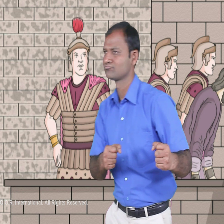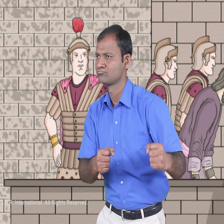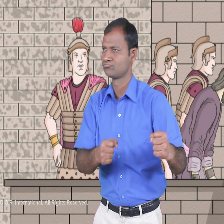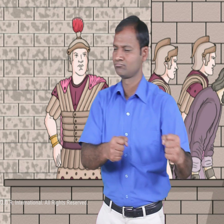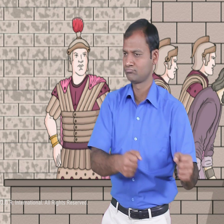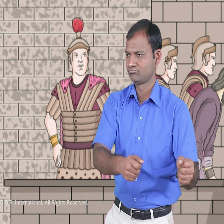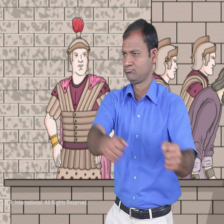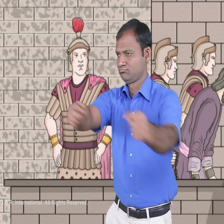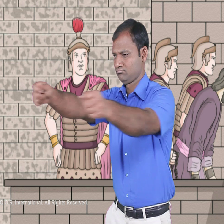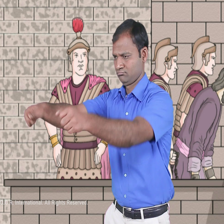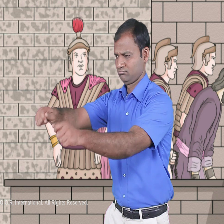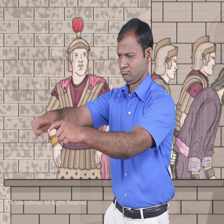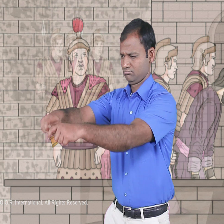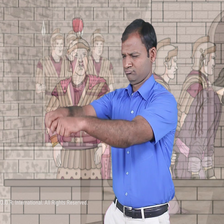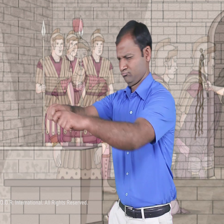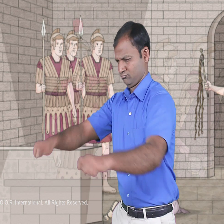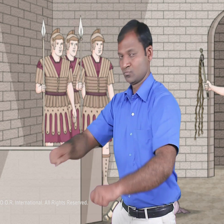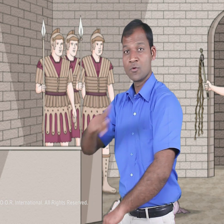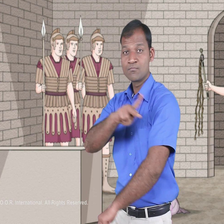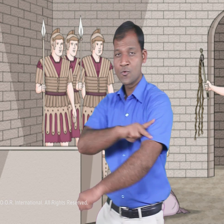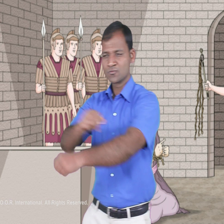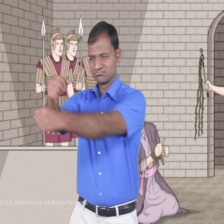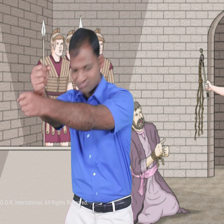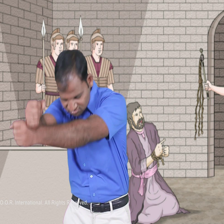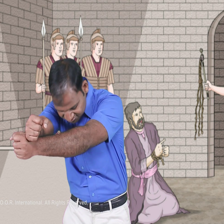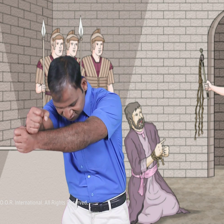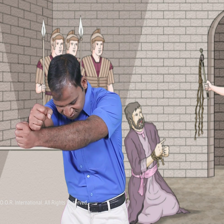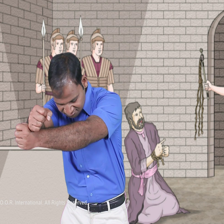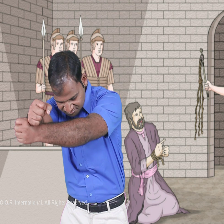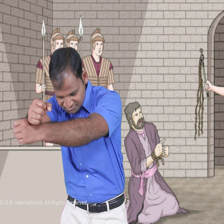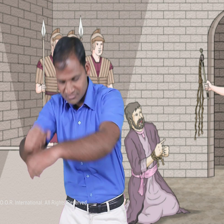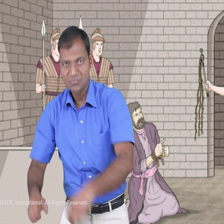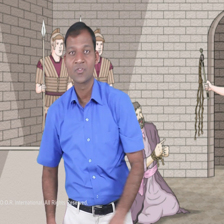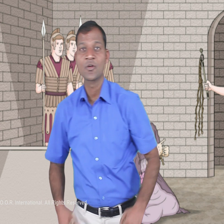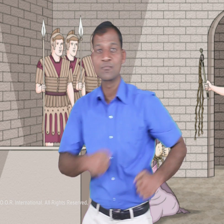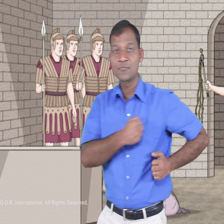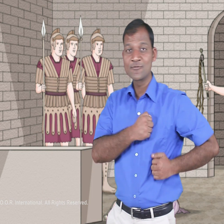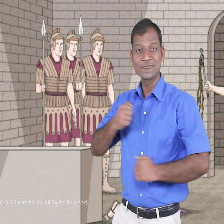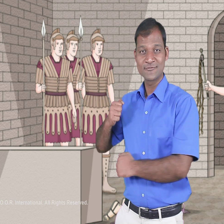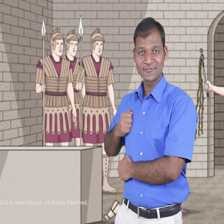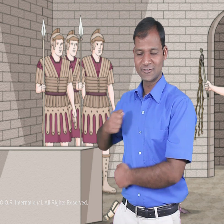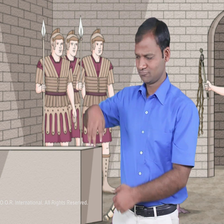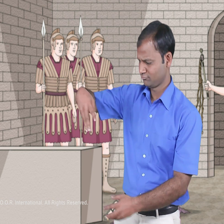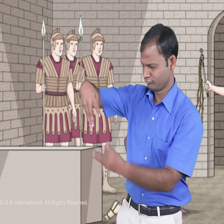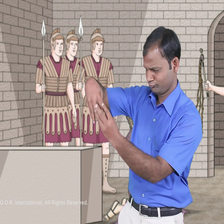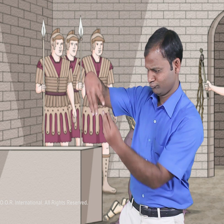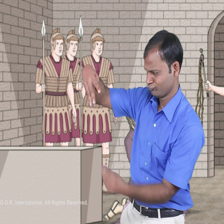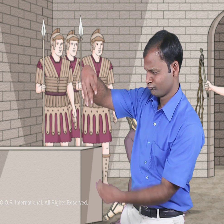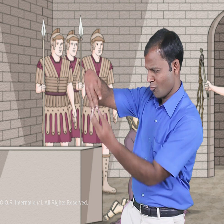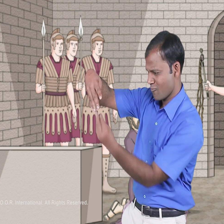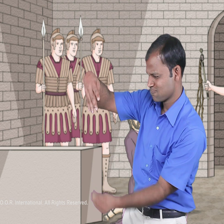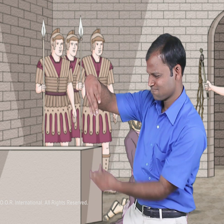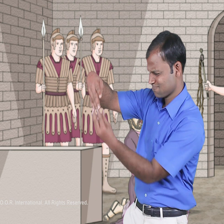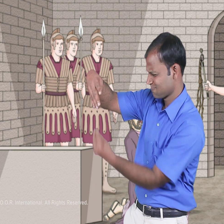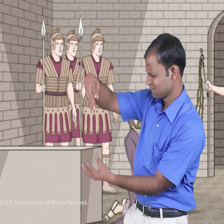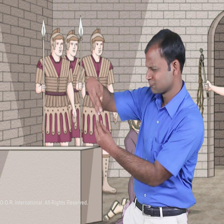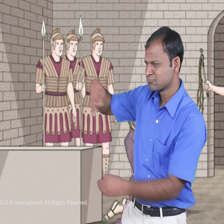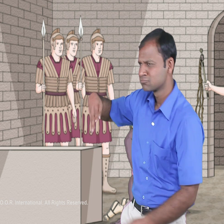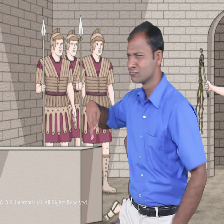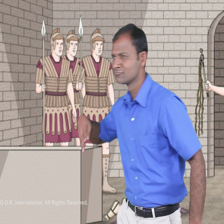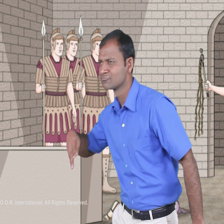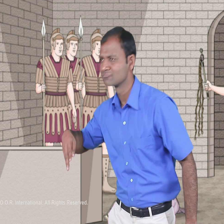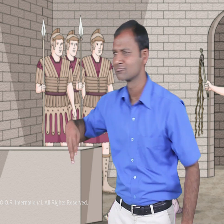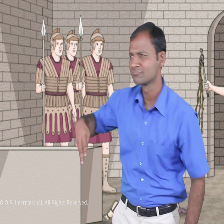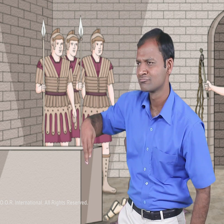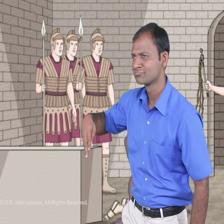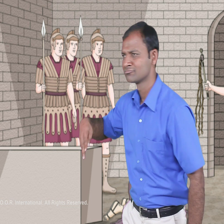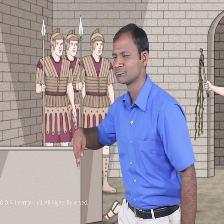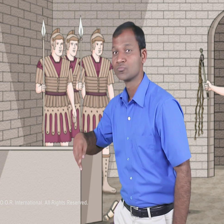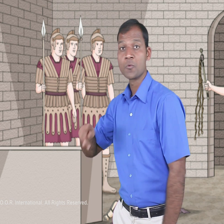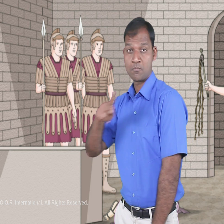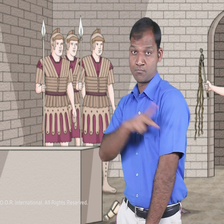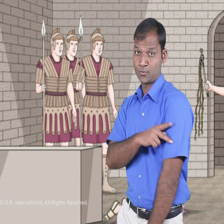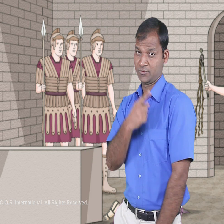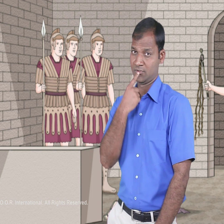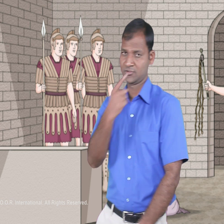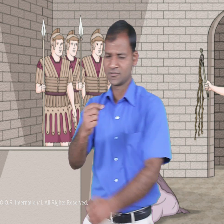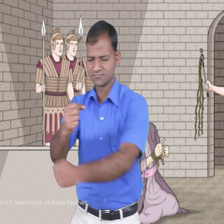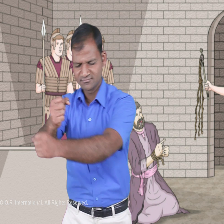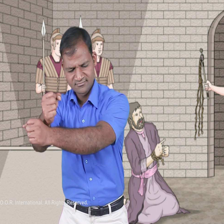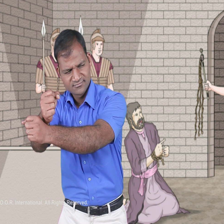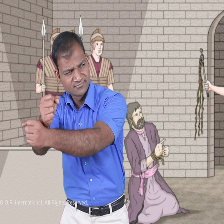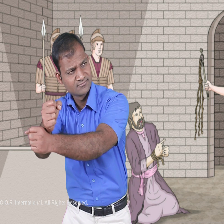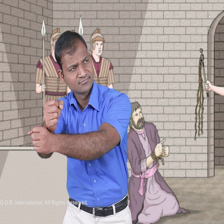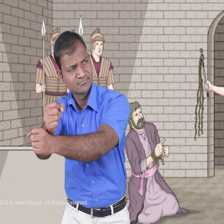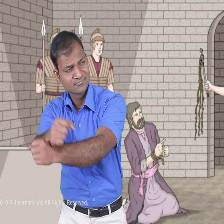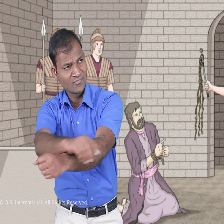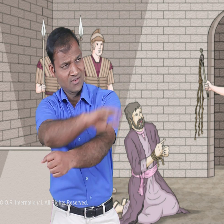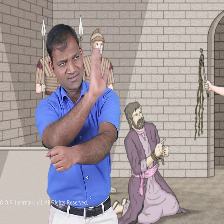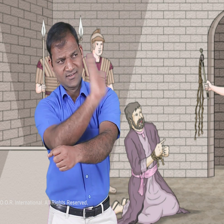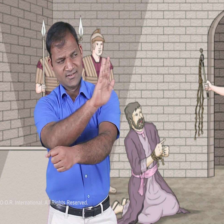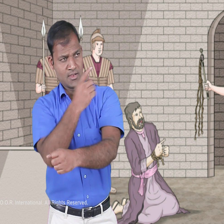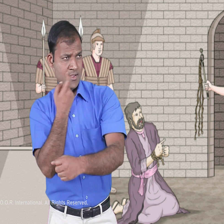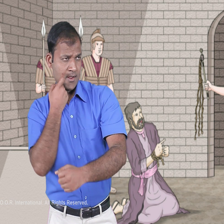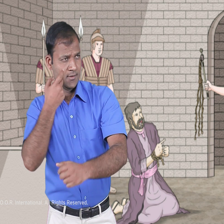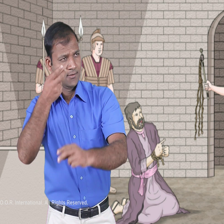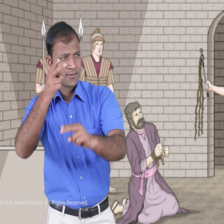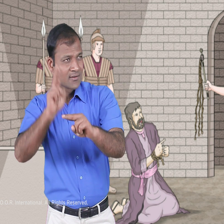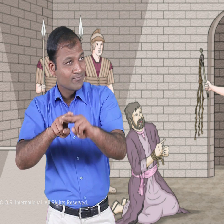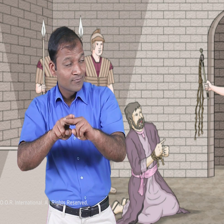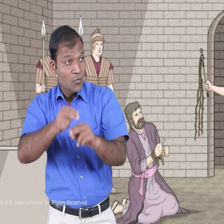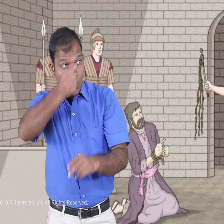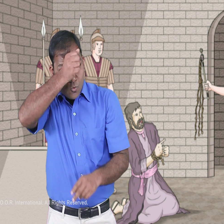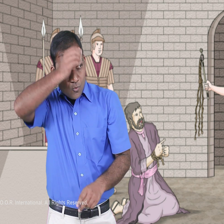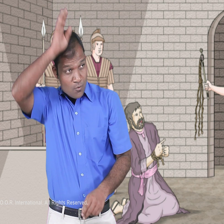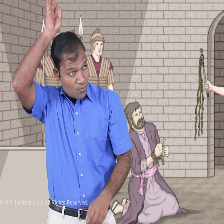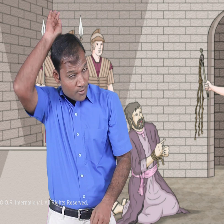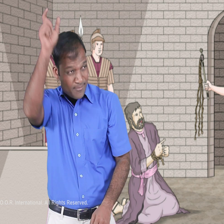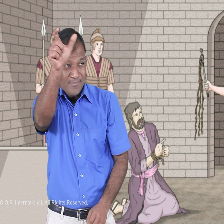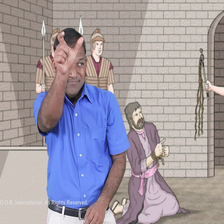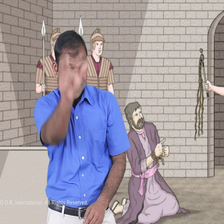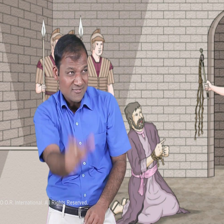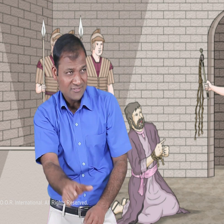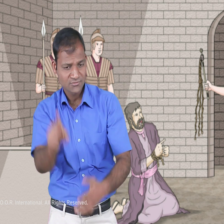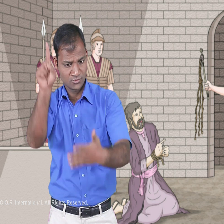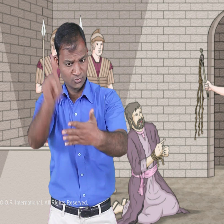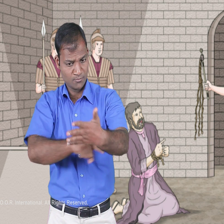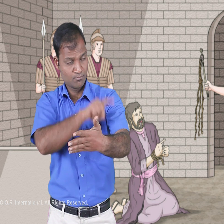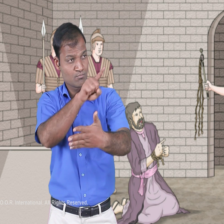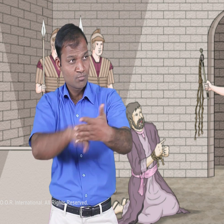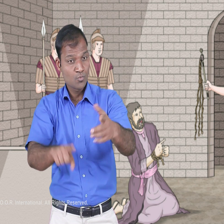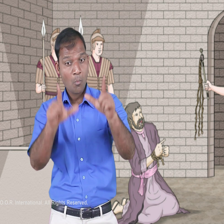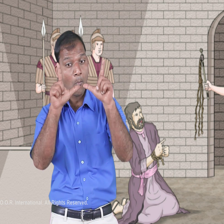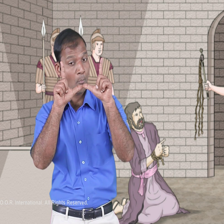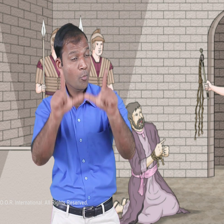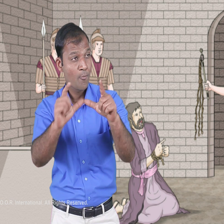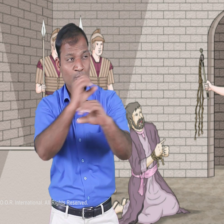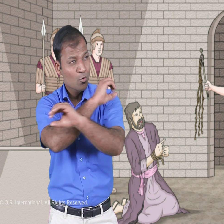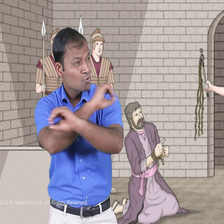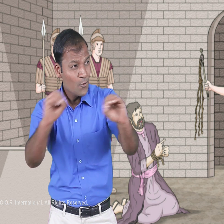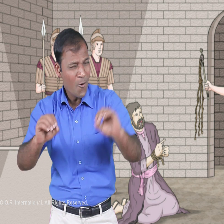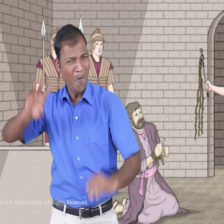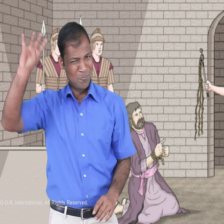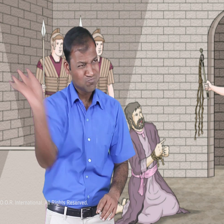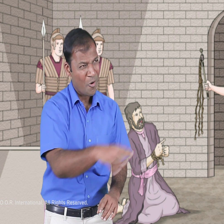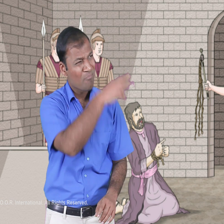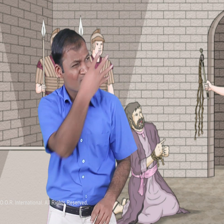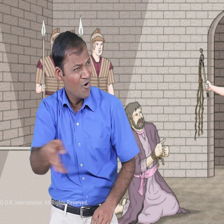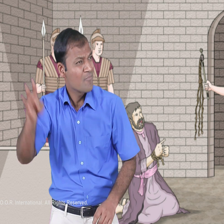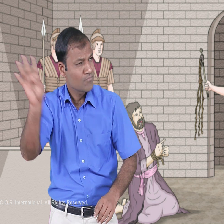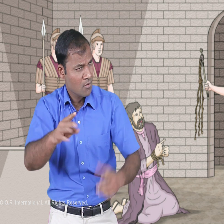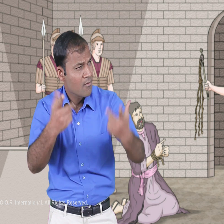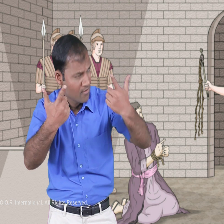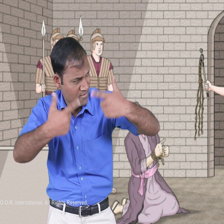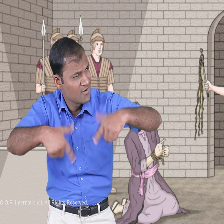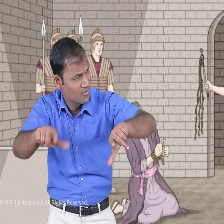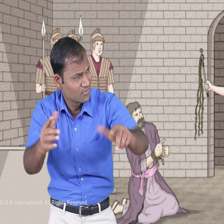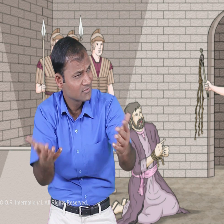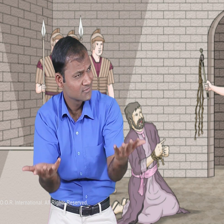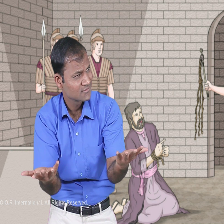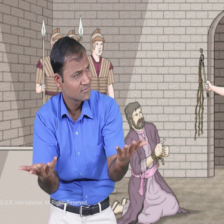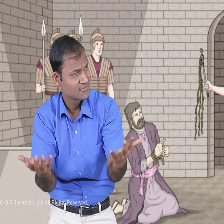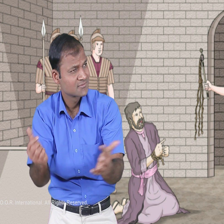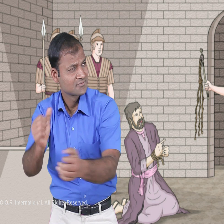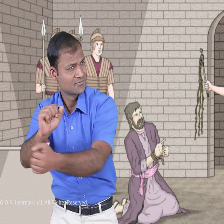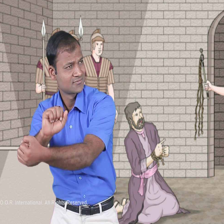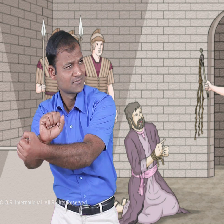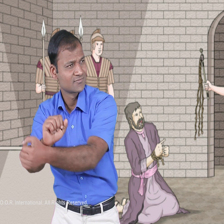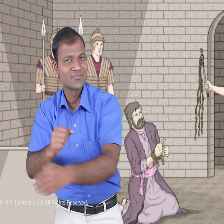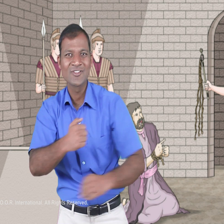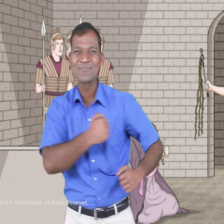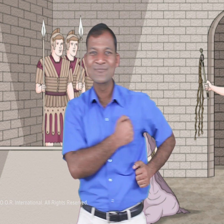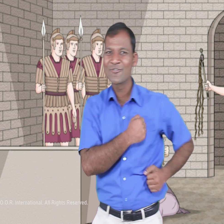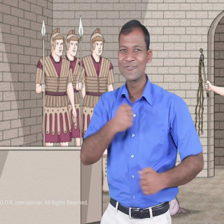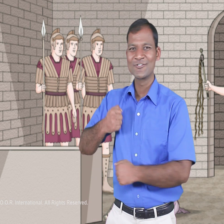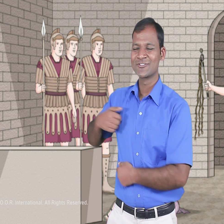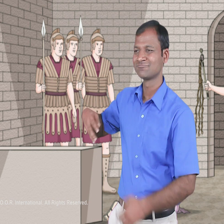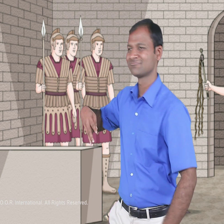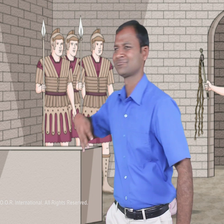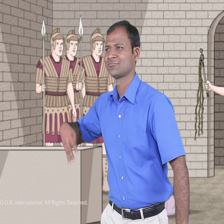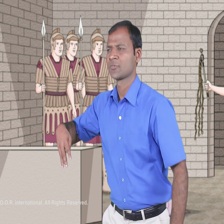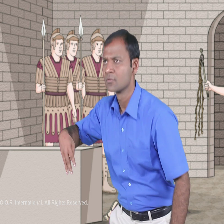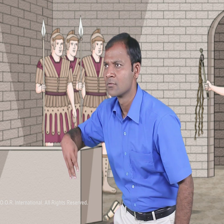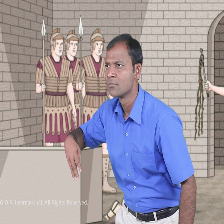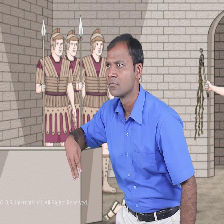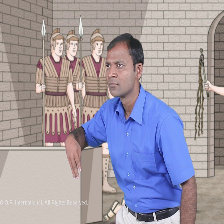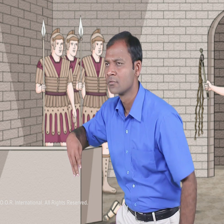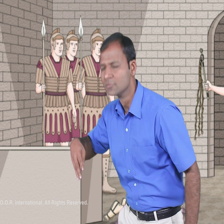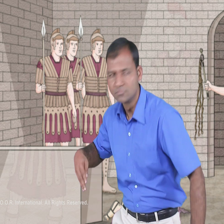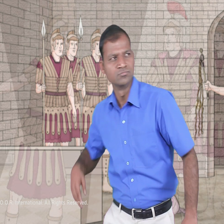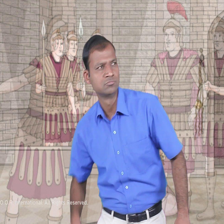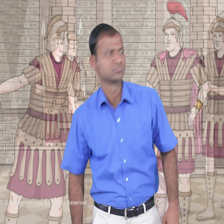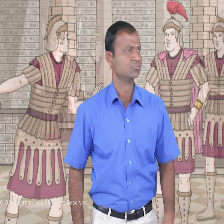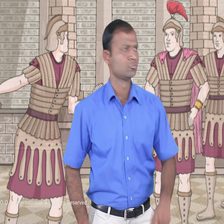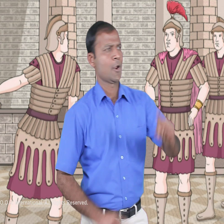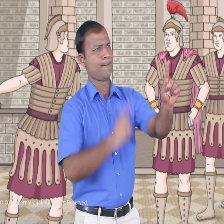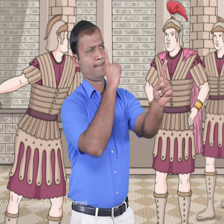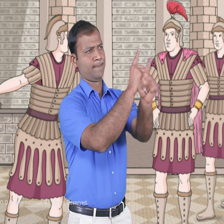He directed that Paul be flogged and interrogated to determine the reason for this outcry against him. But as they stretched him out to strap him down, Paul said to the centurion standing there, “Is it lawful for you to flog a Roman citizen without a trial?”